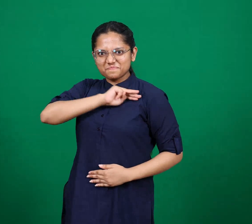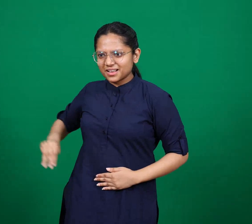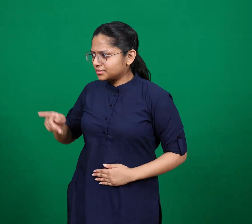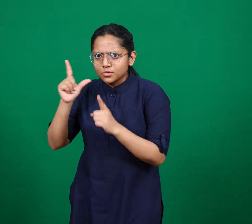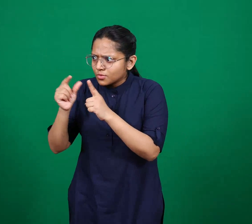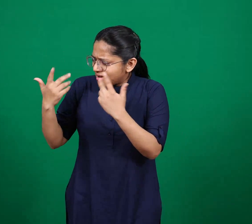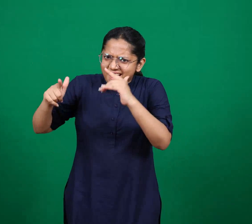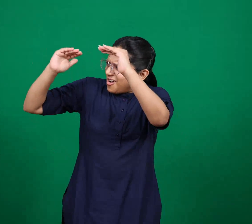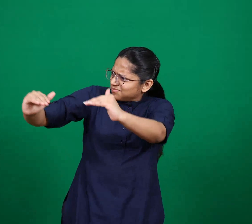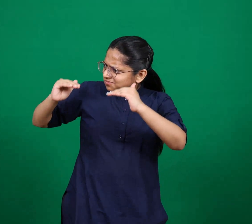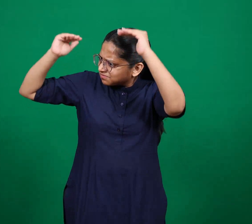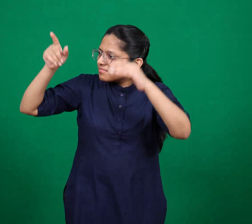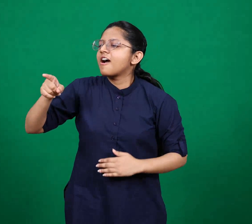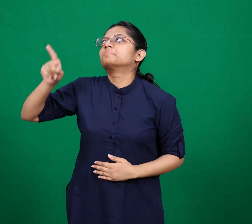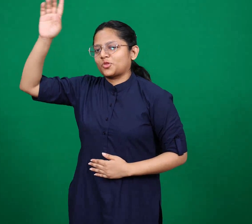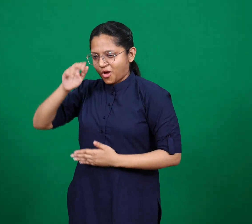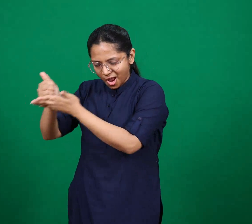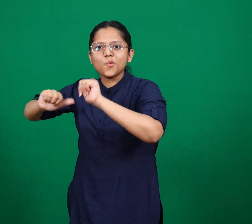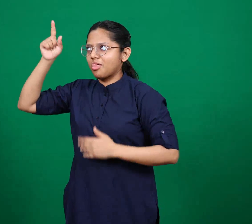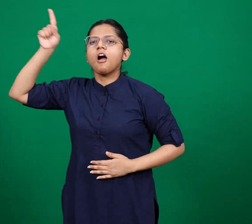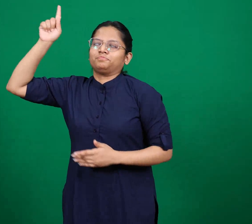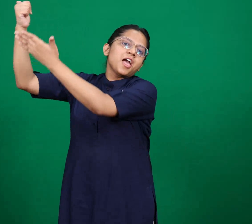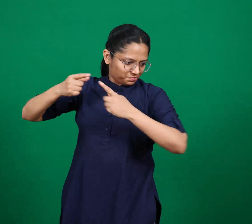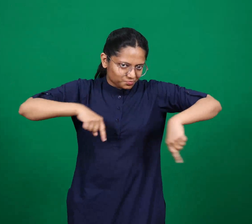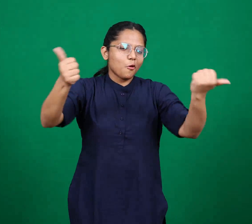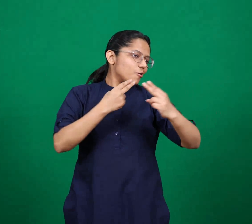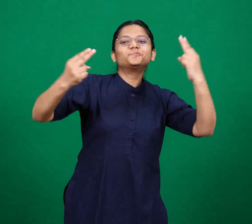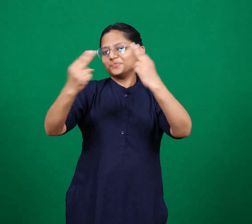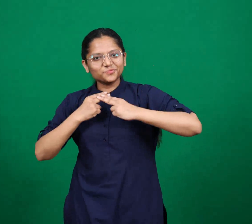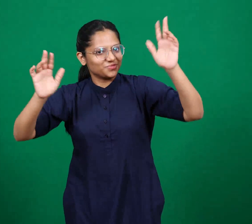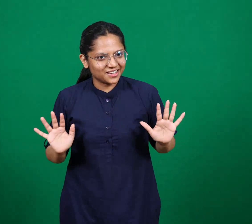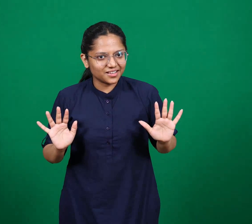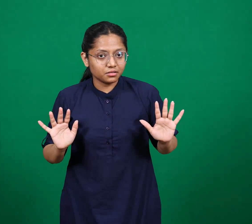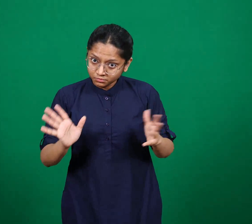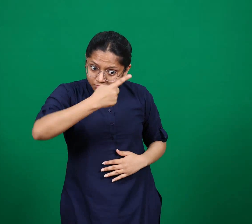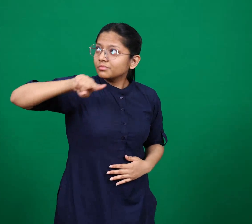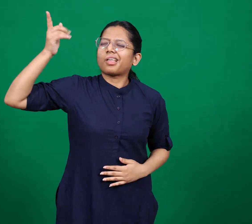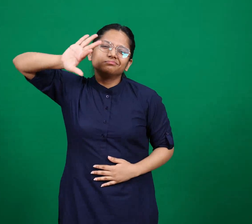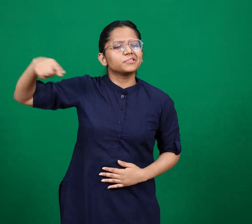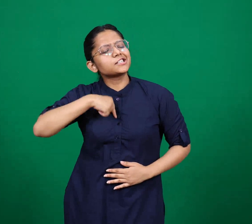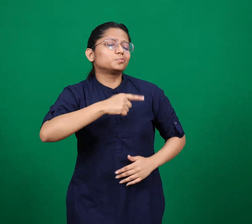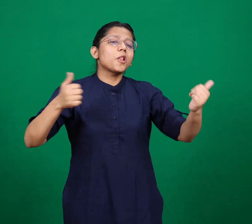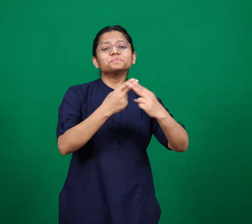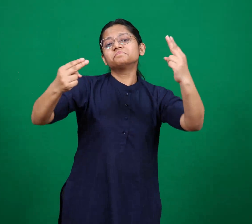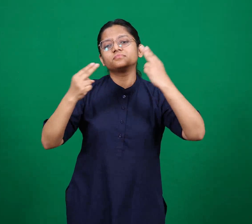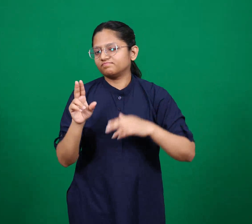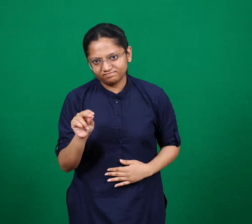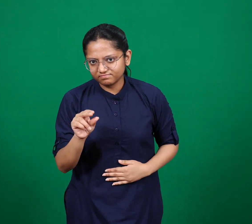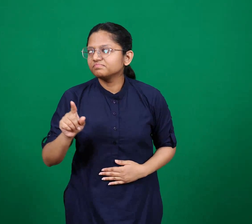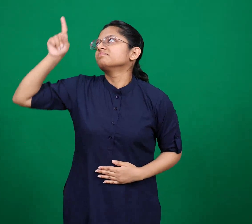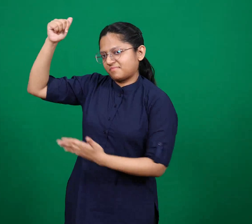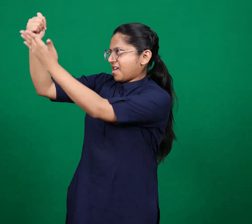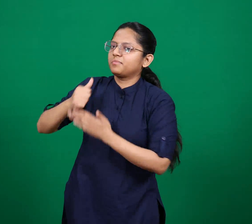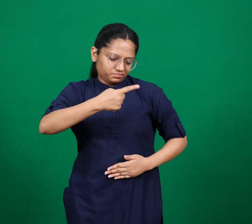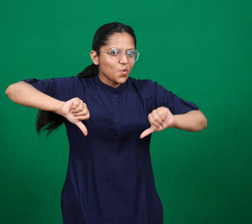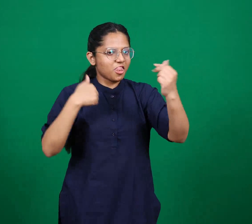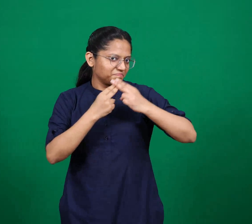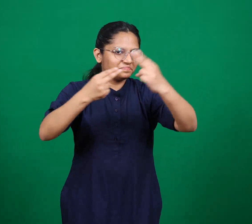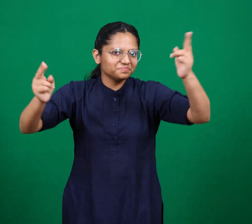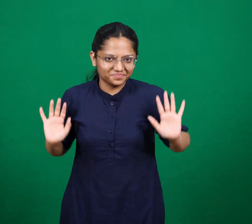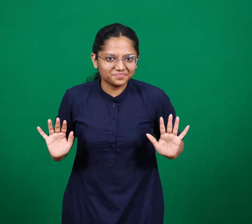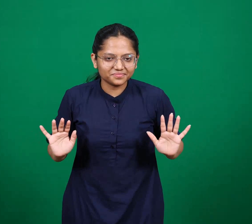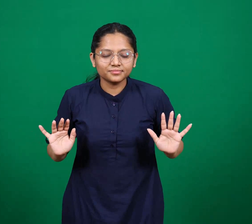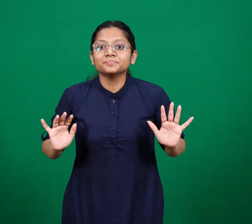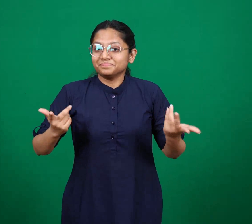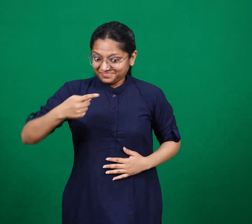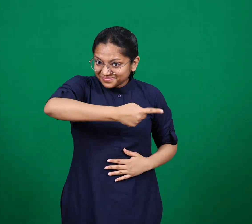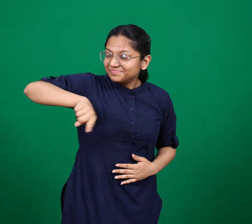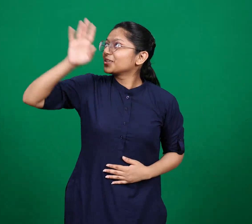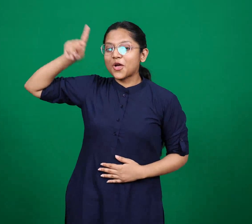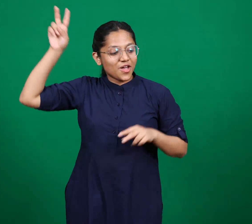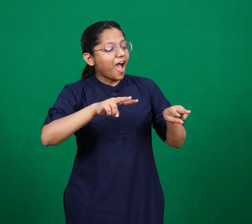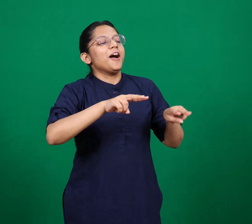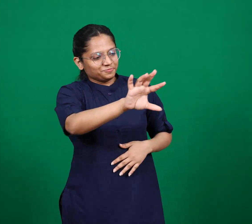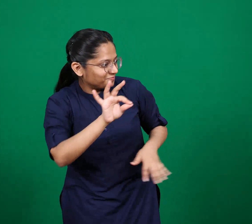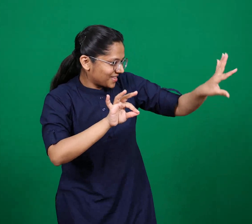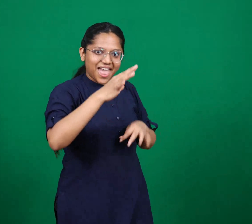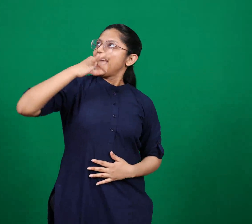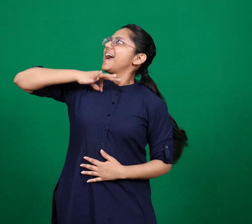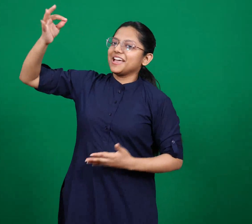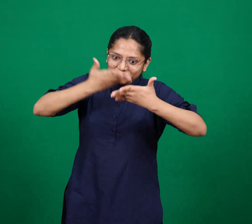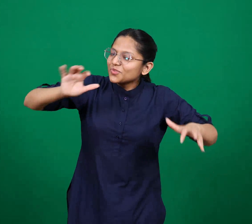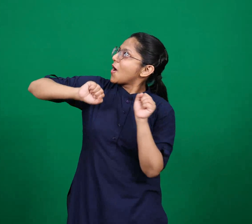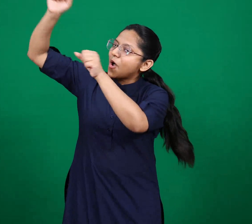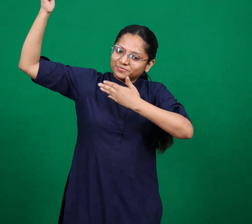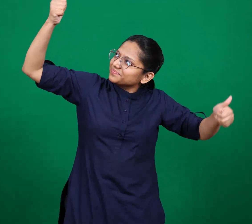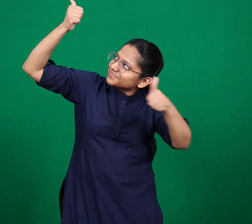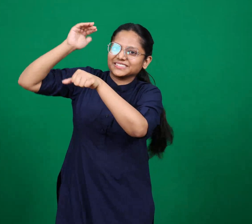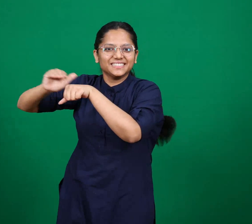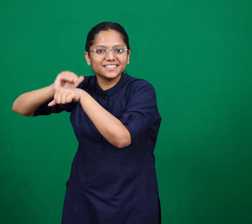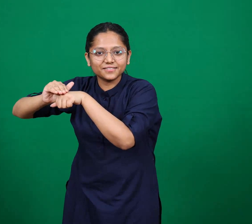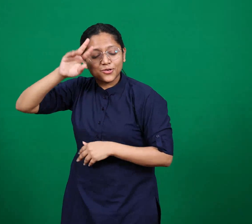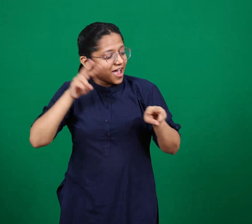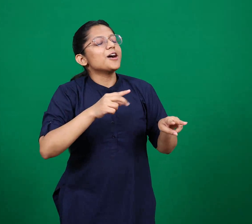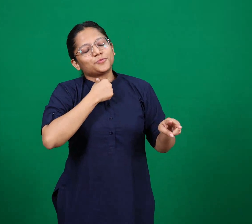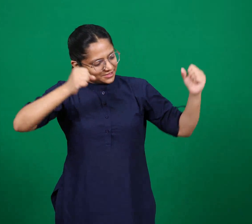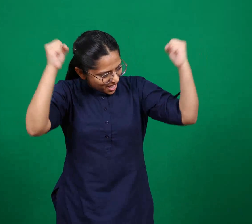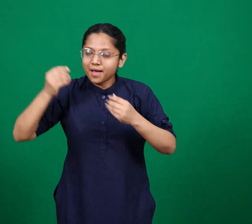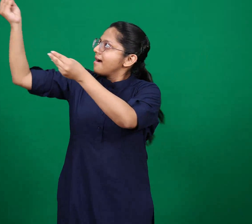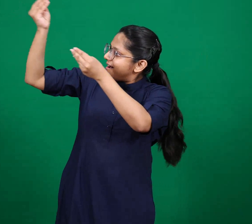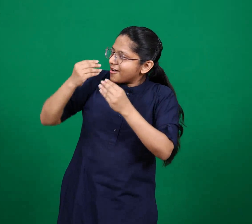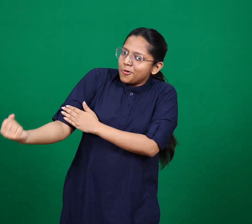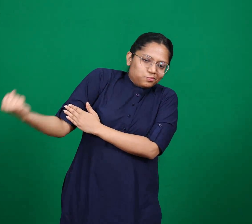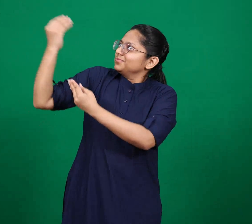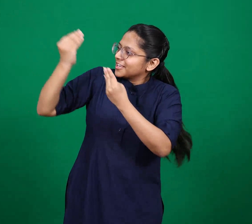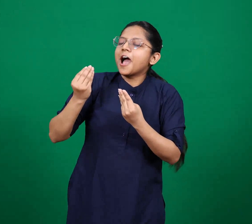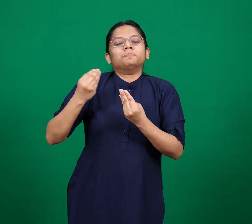Not that we are competent in ourselves to claim that anything comes from us, but our competence comes from God.